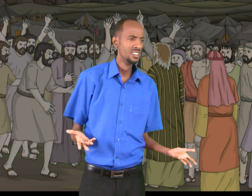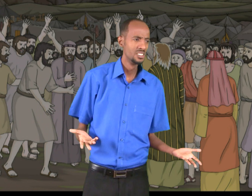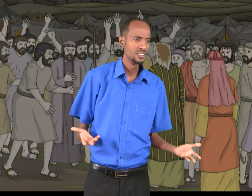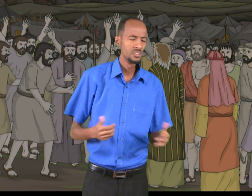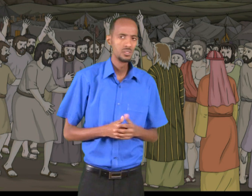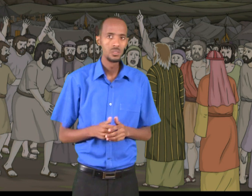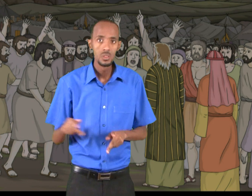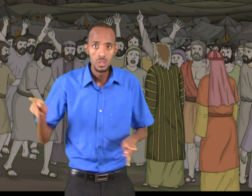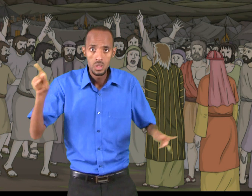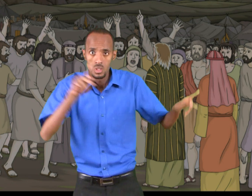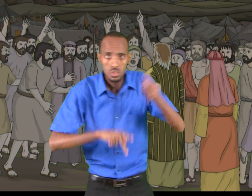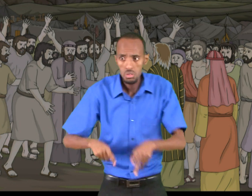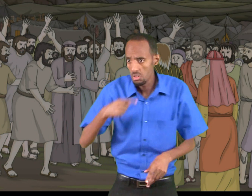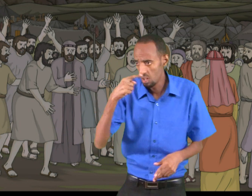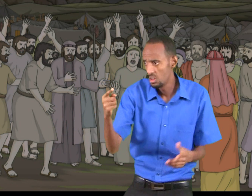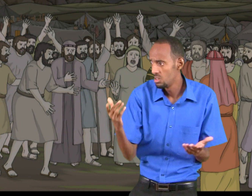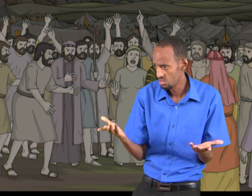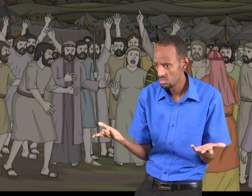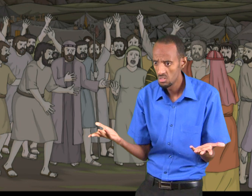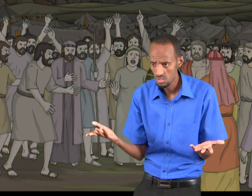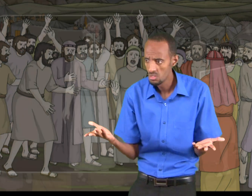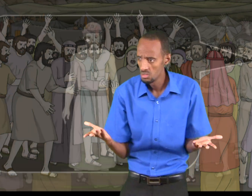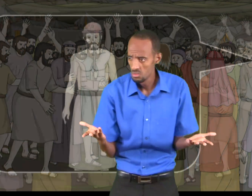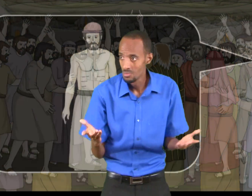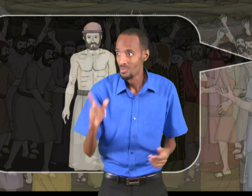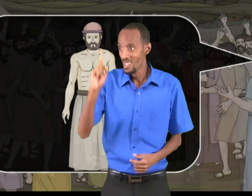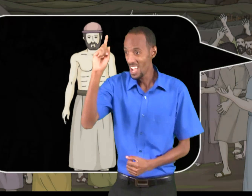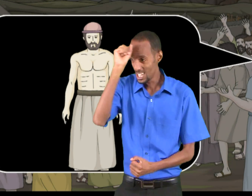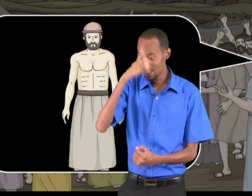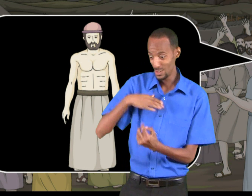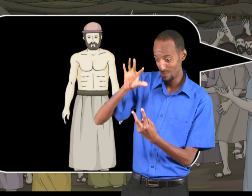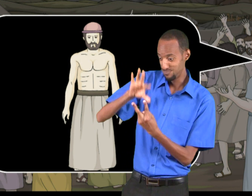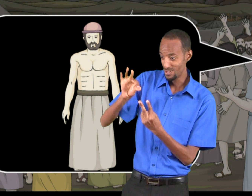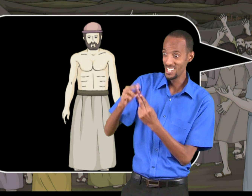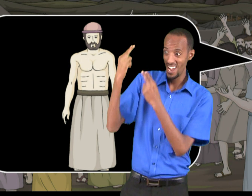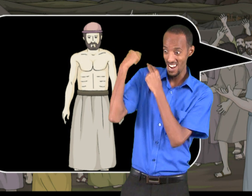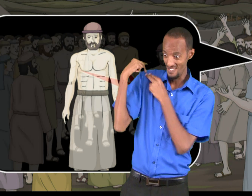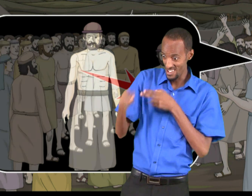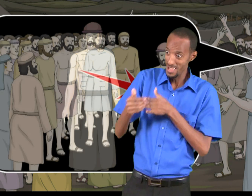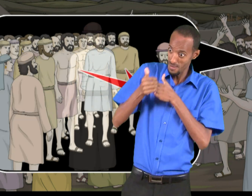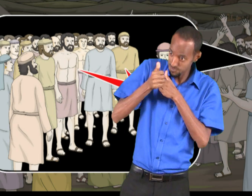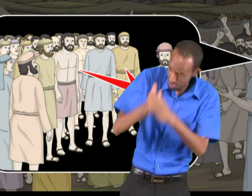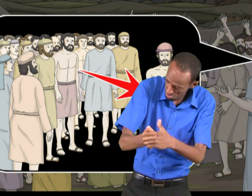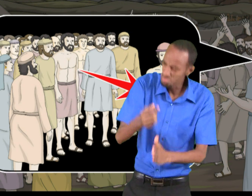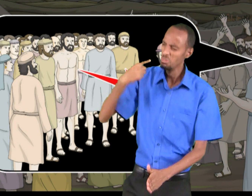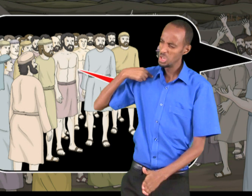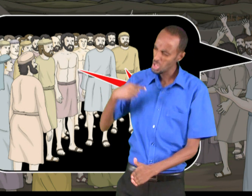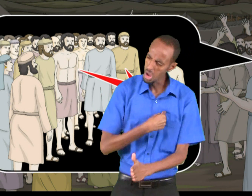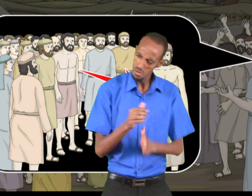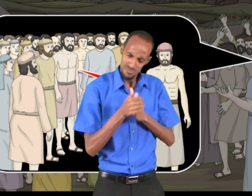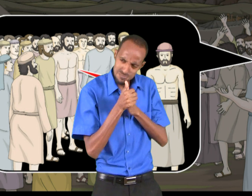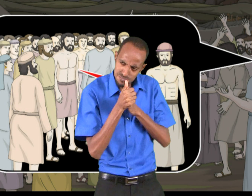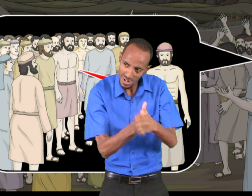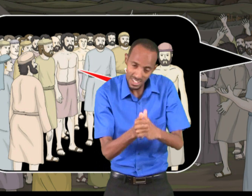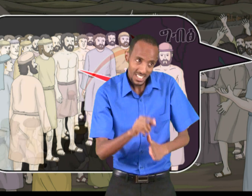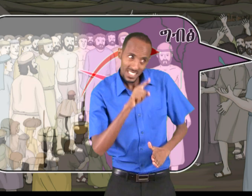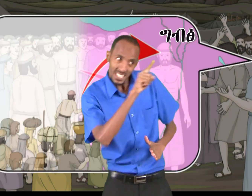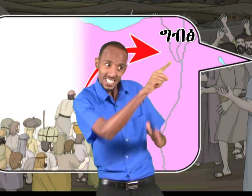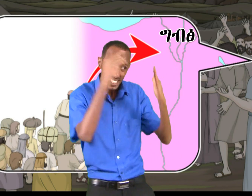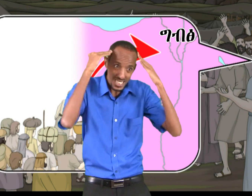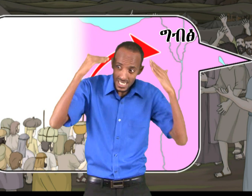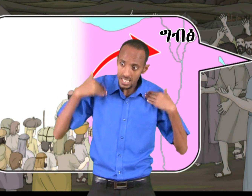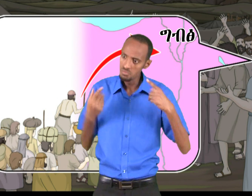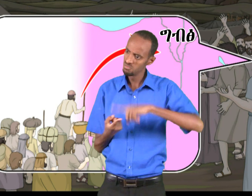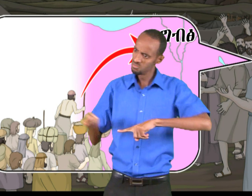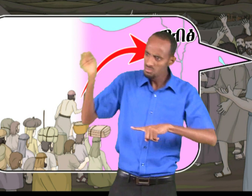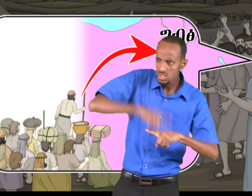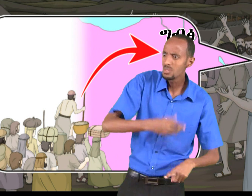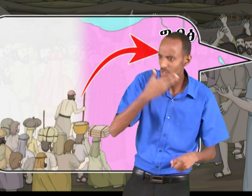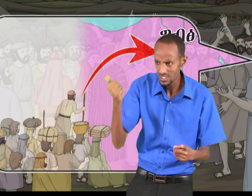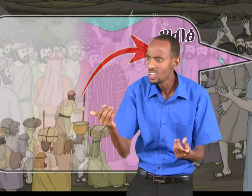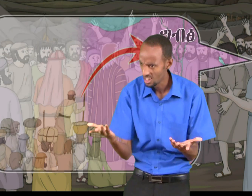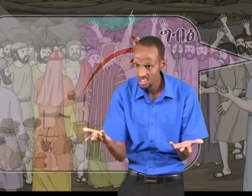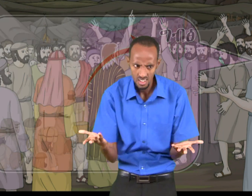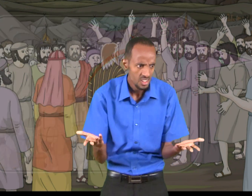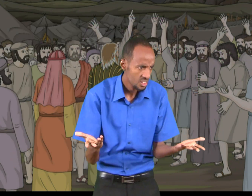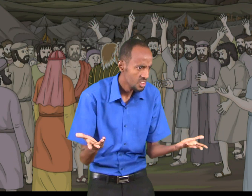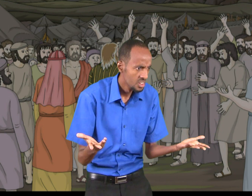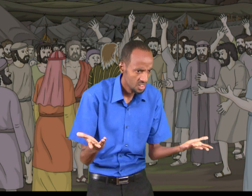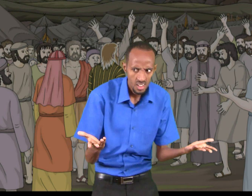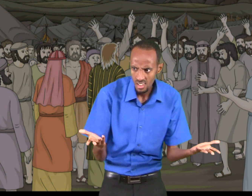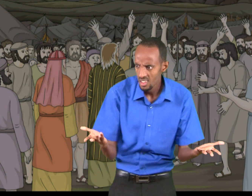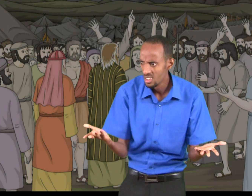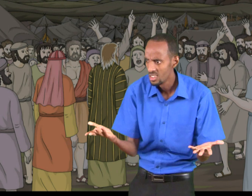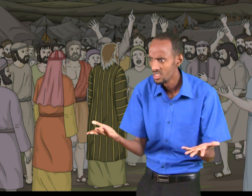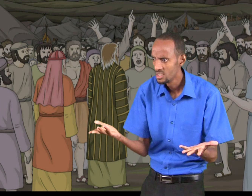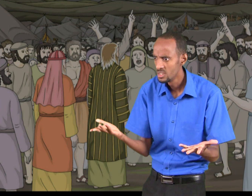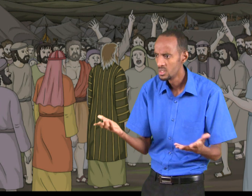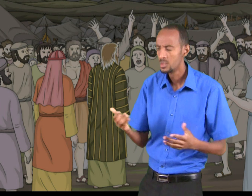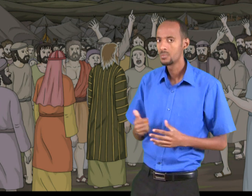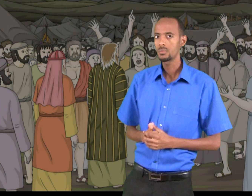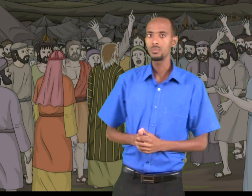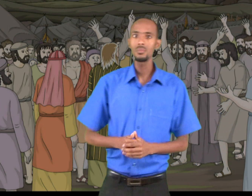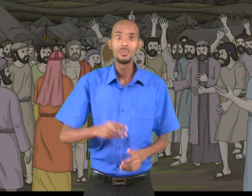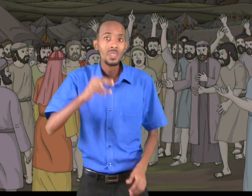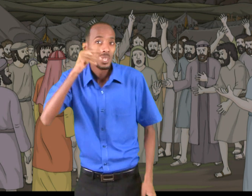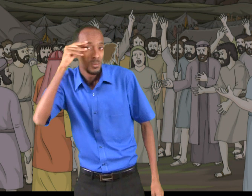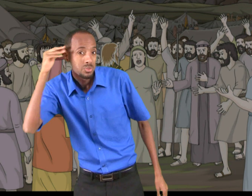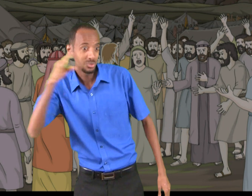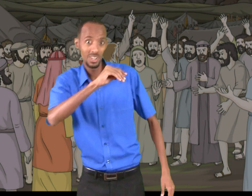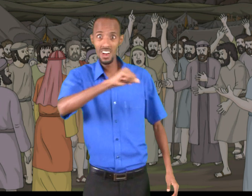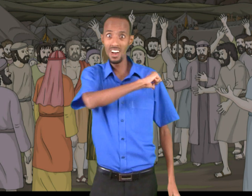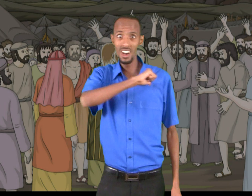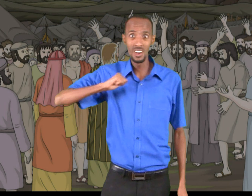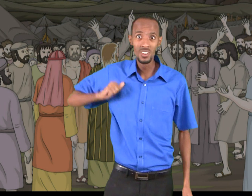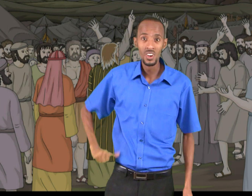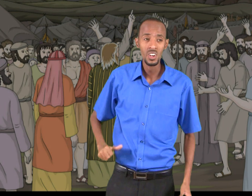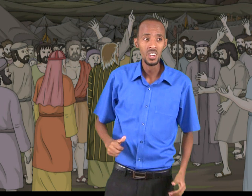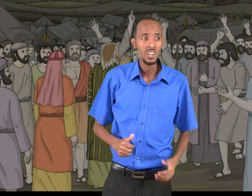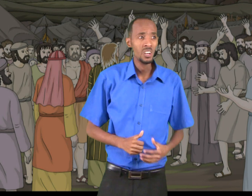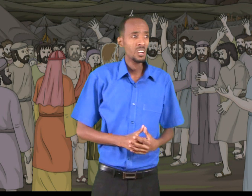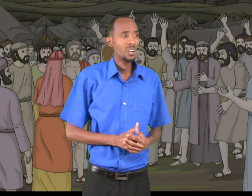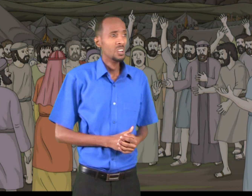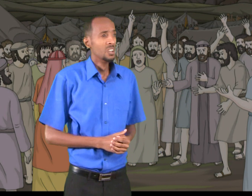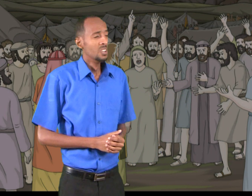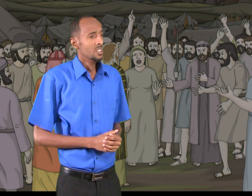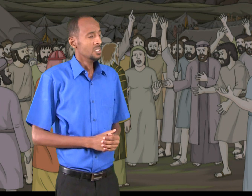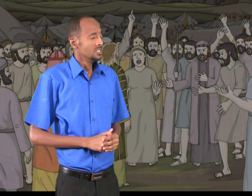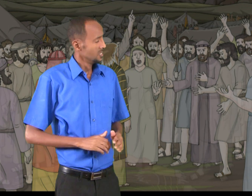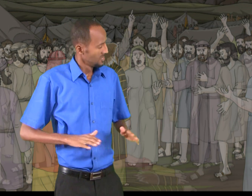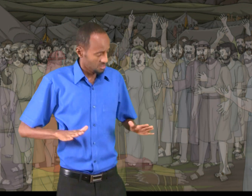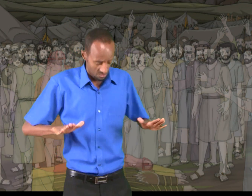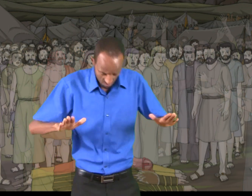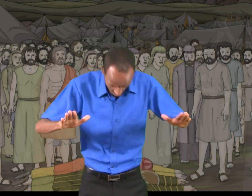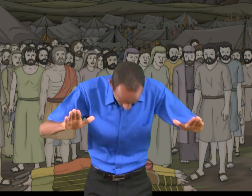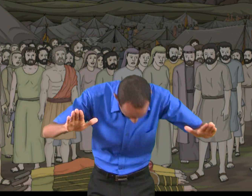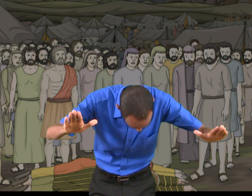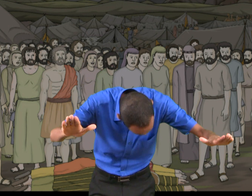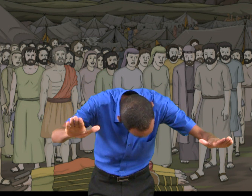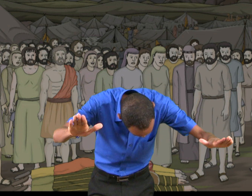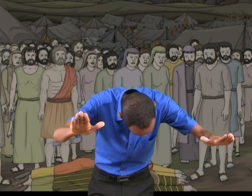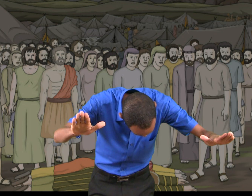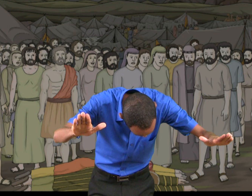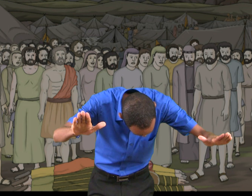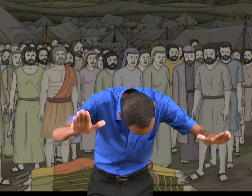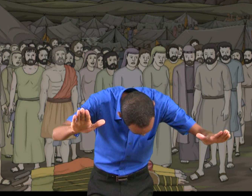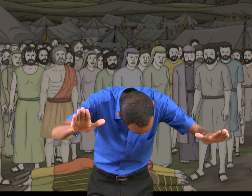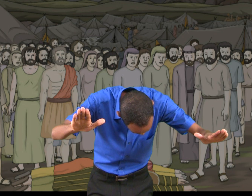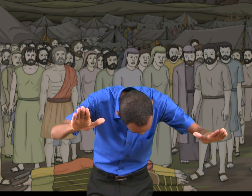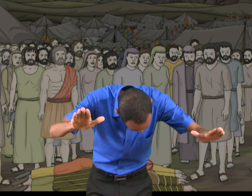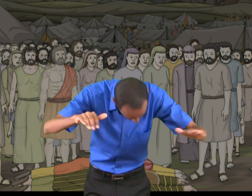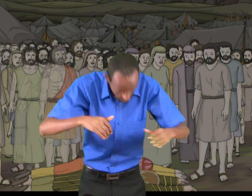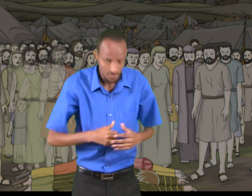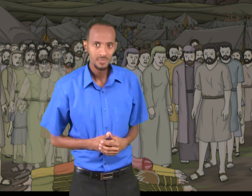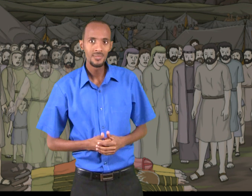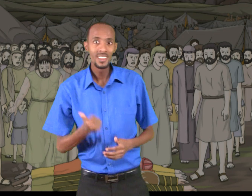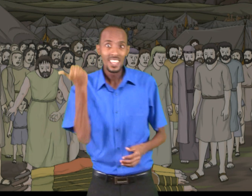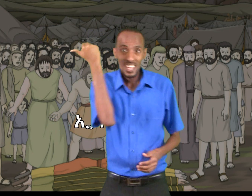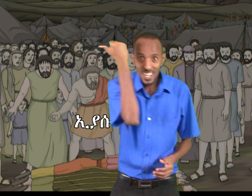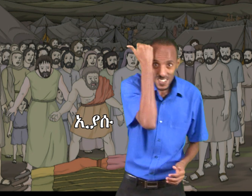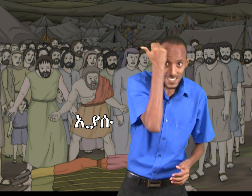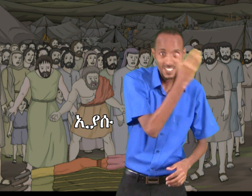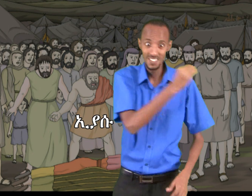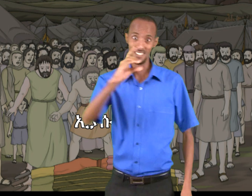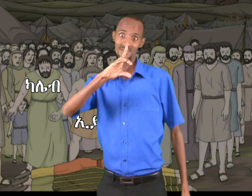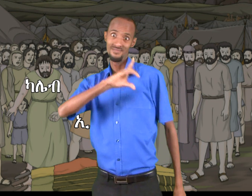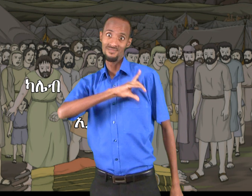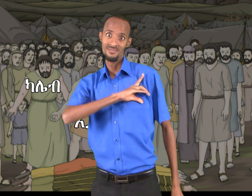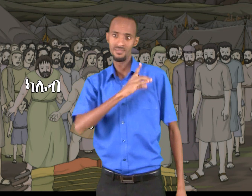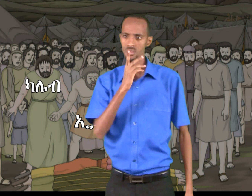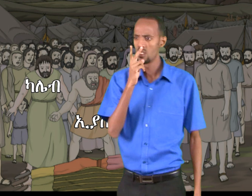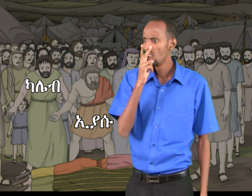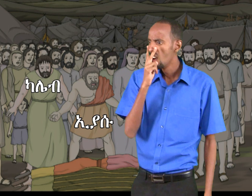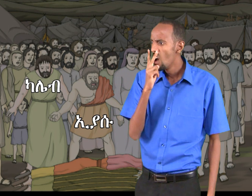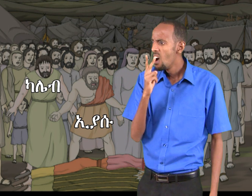So they said to one another, “Let us appoint a leader and return to Egypt.” Then Moses and Aaron fell facedown before the whole assembly of the congregation of Israel.